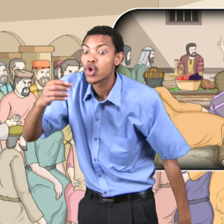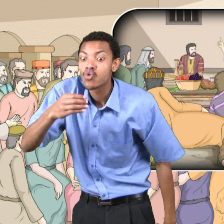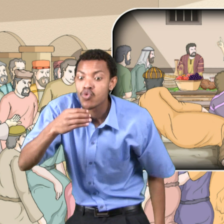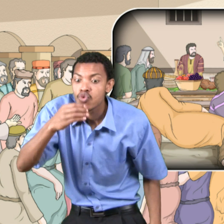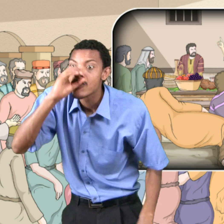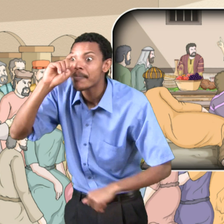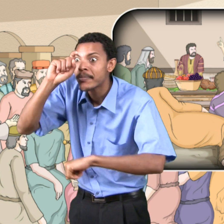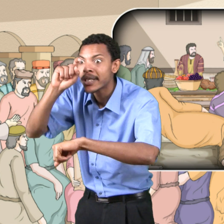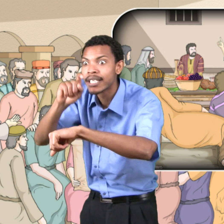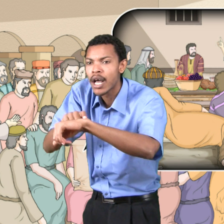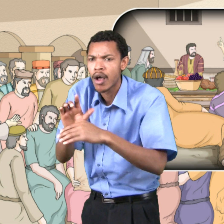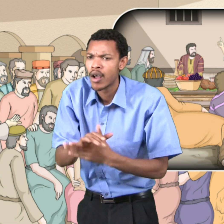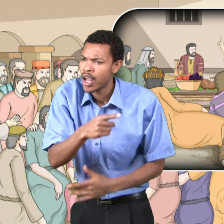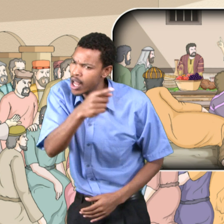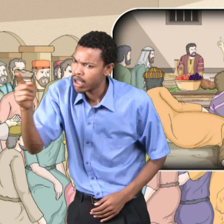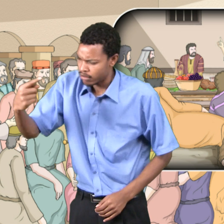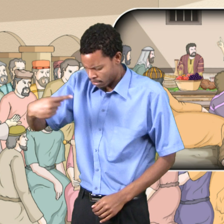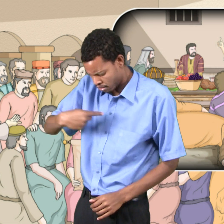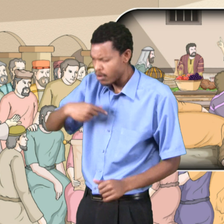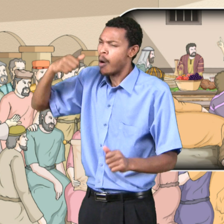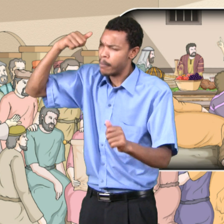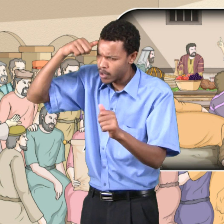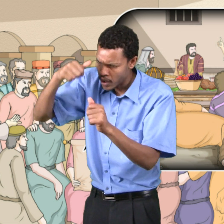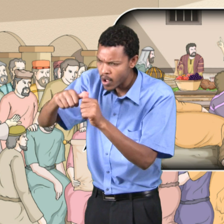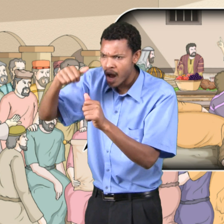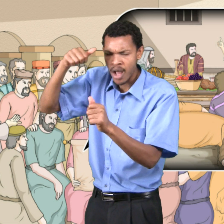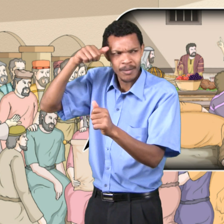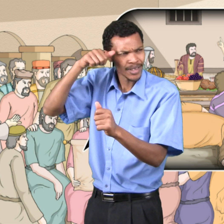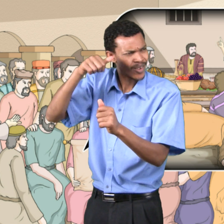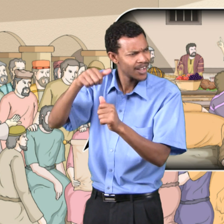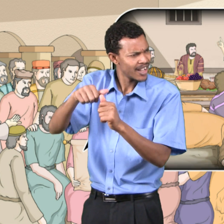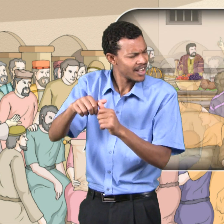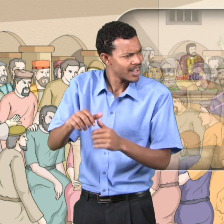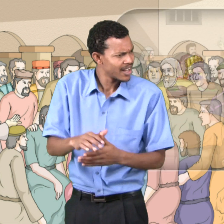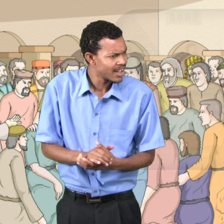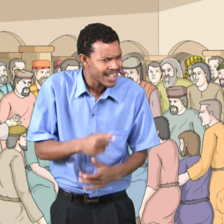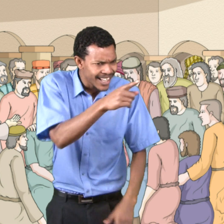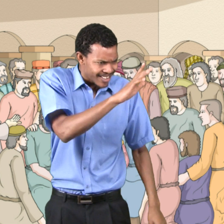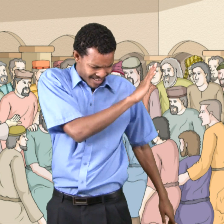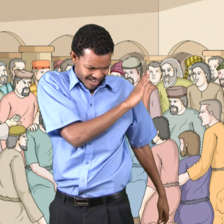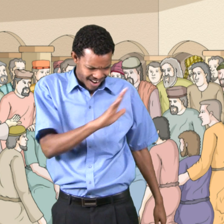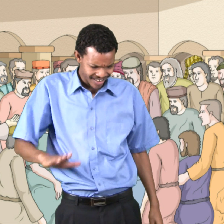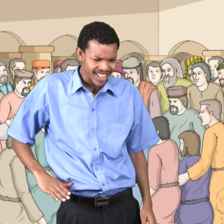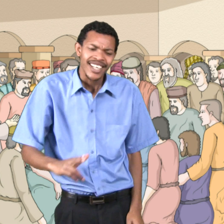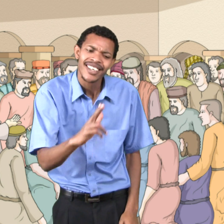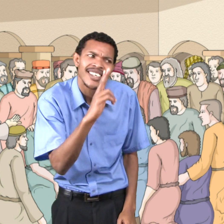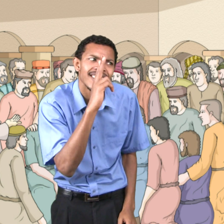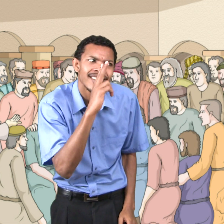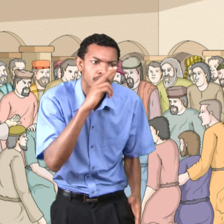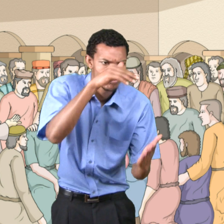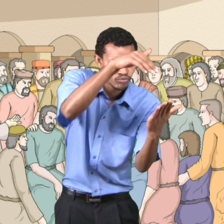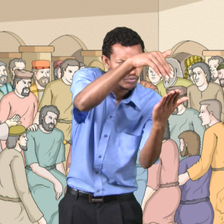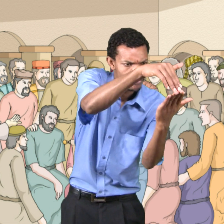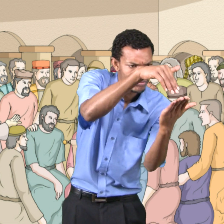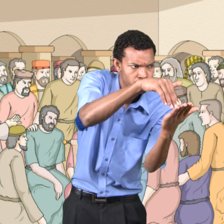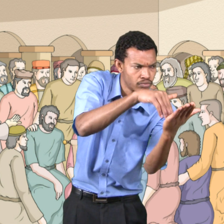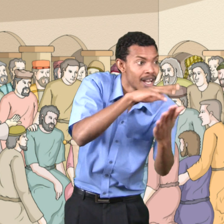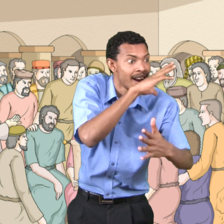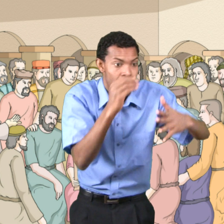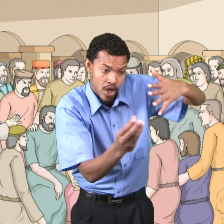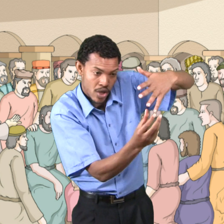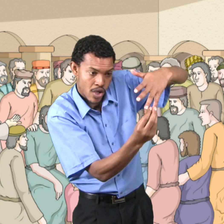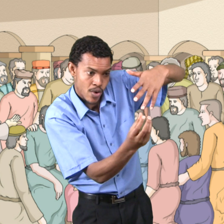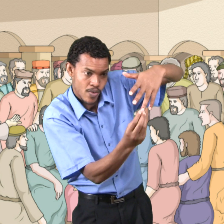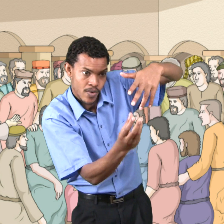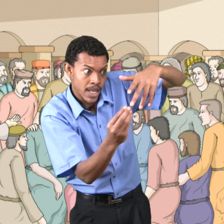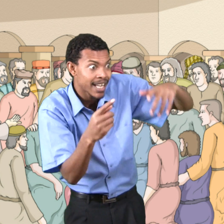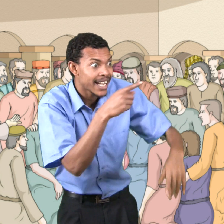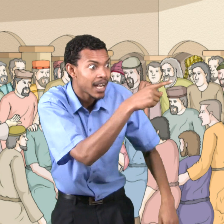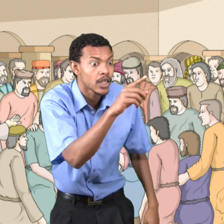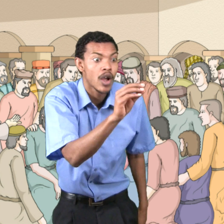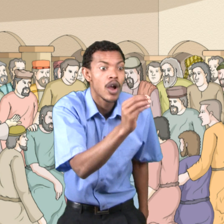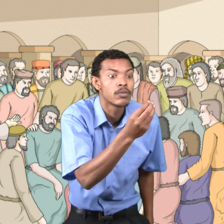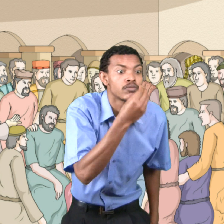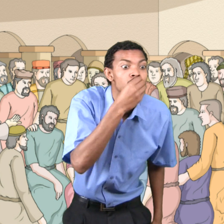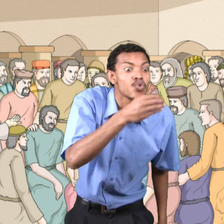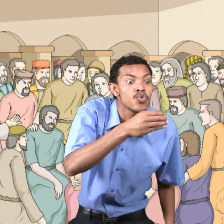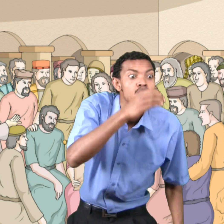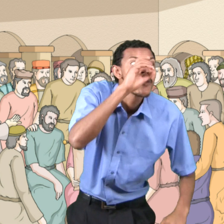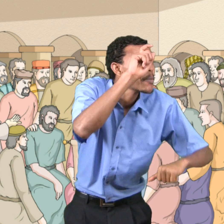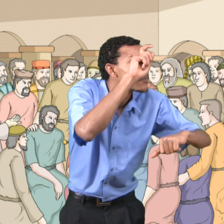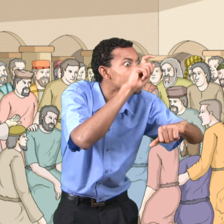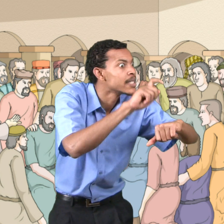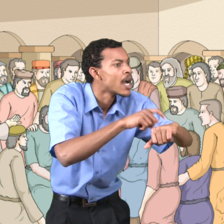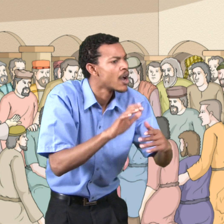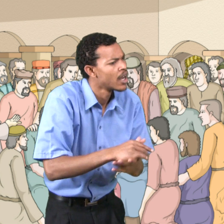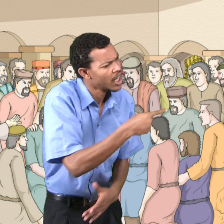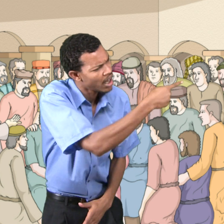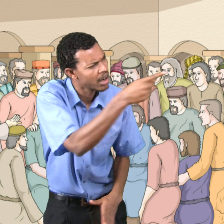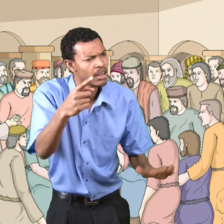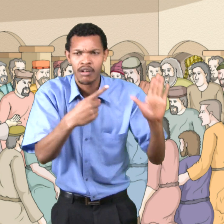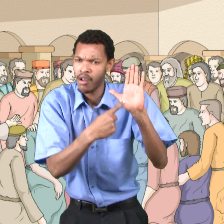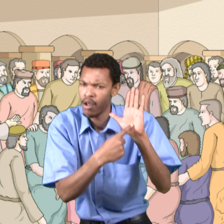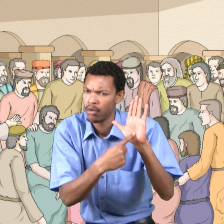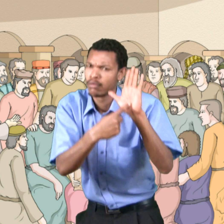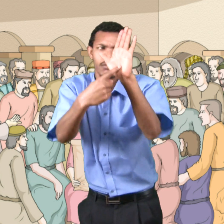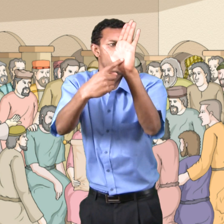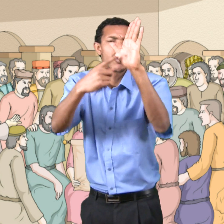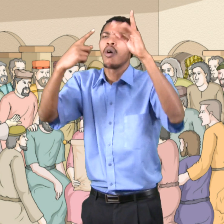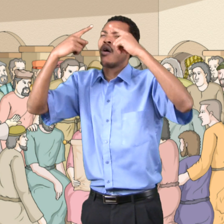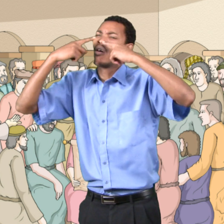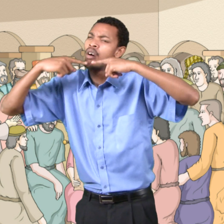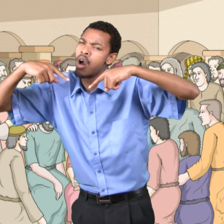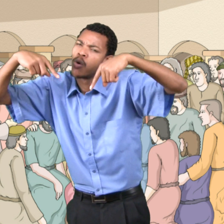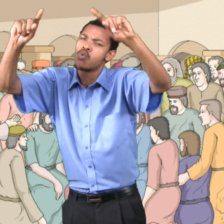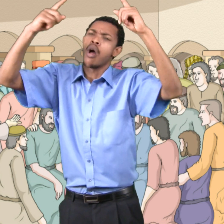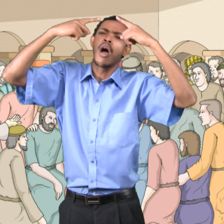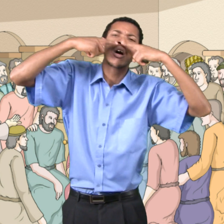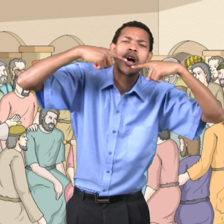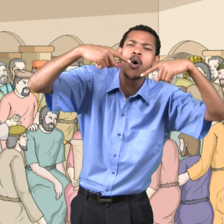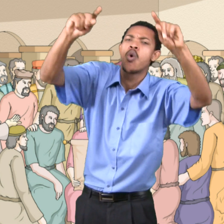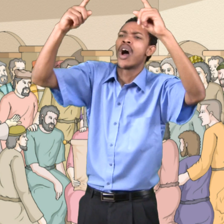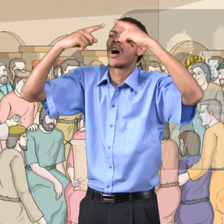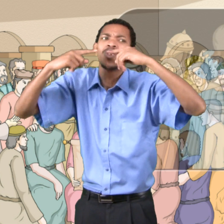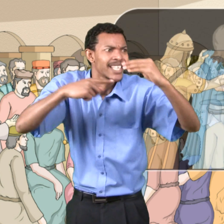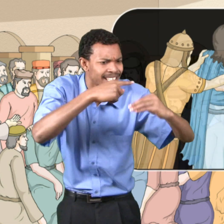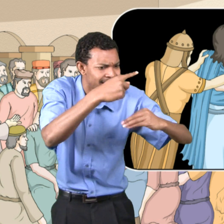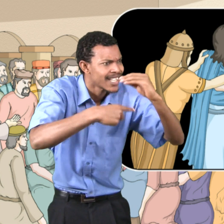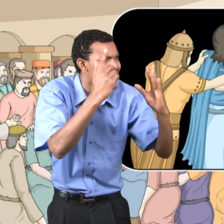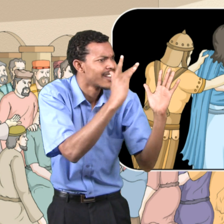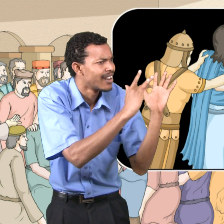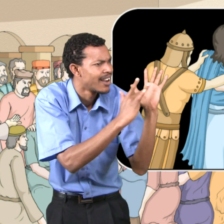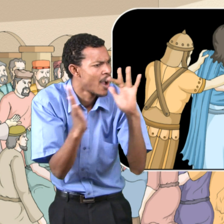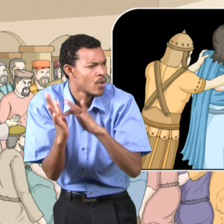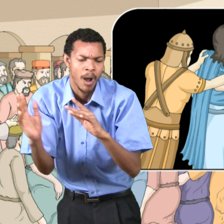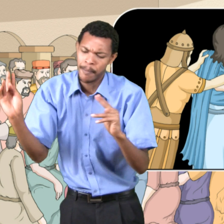do this, as often as you drink it, in remembrance of Me.”